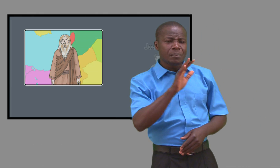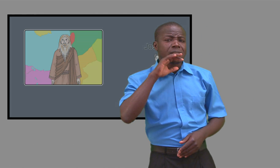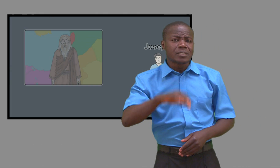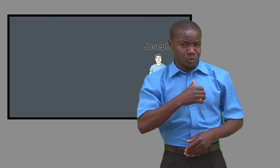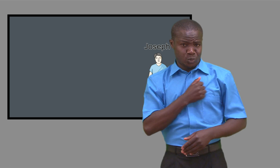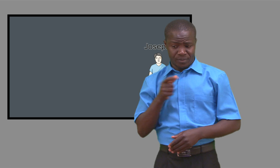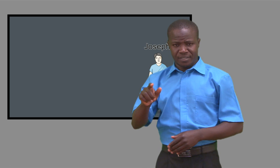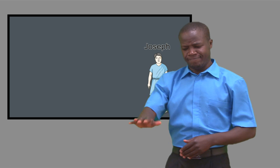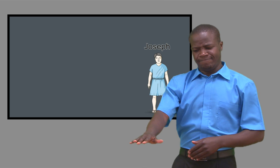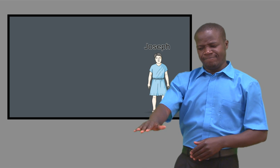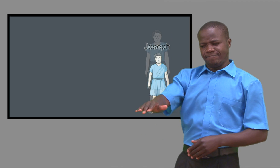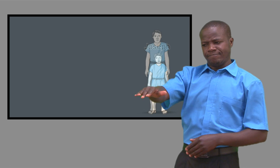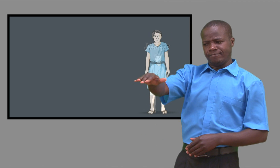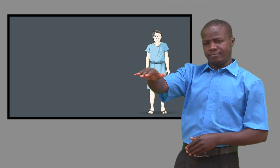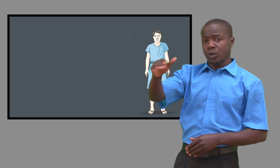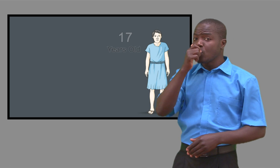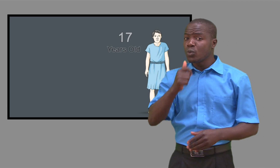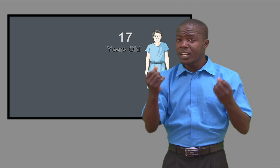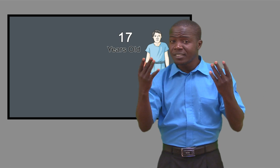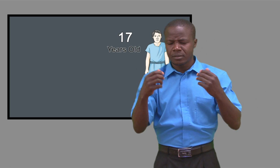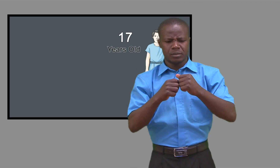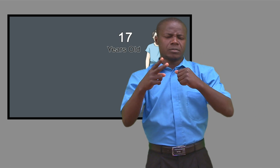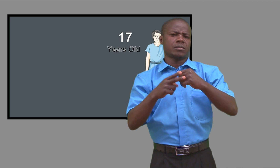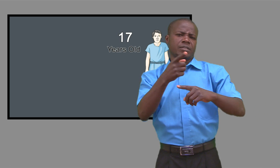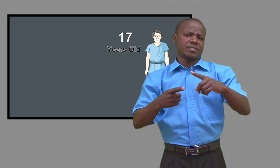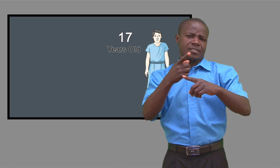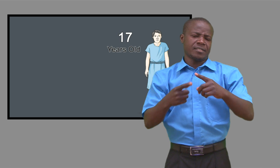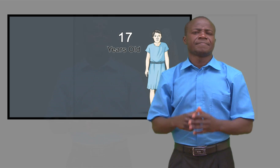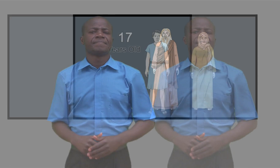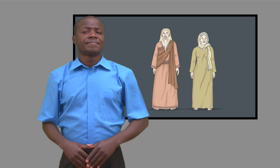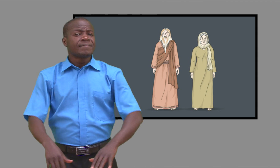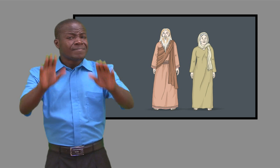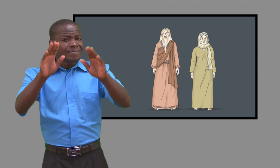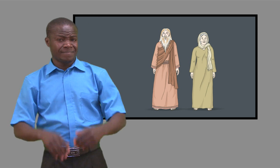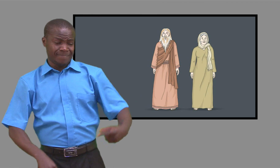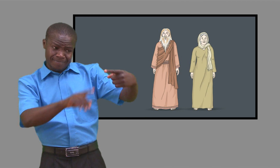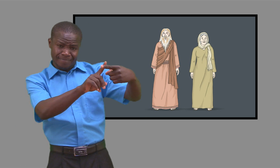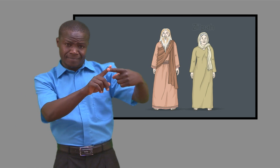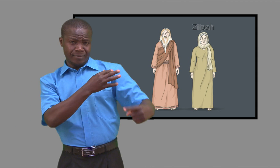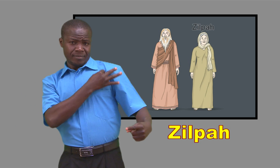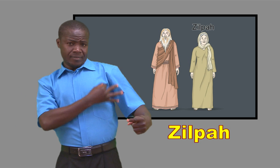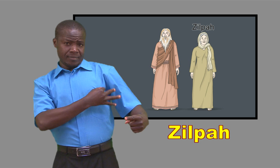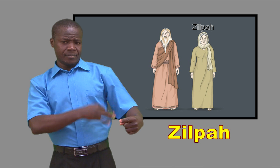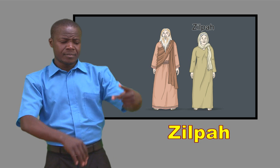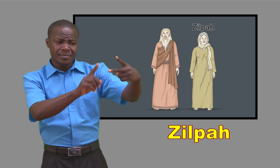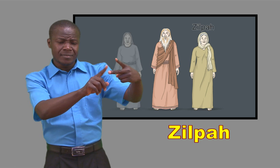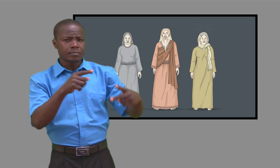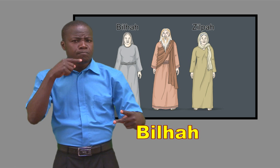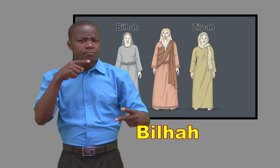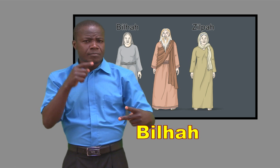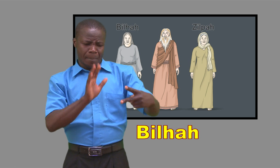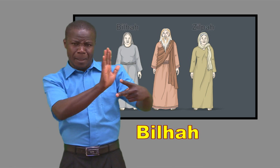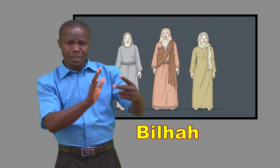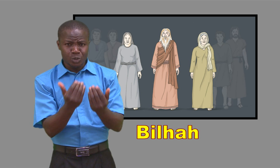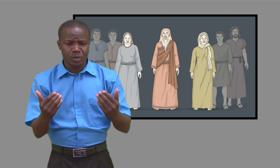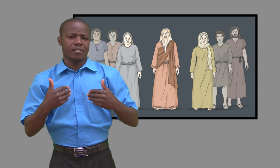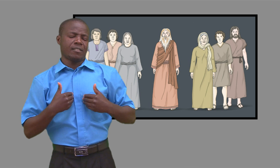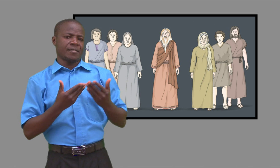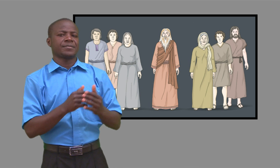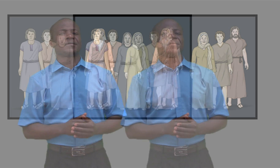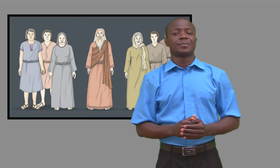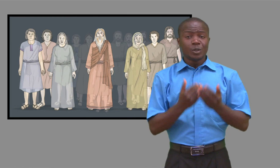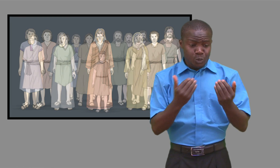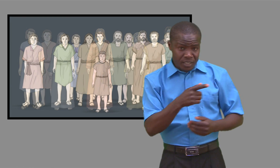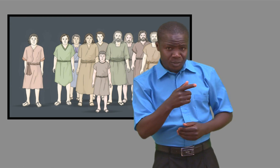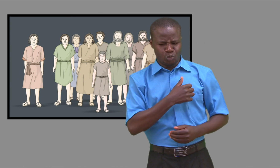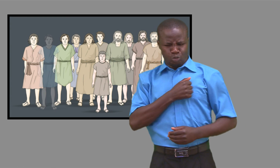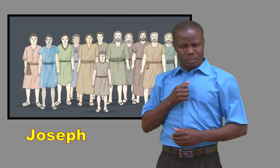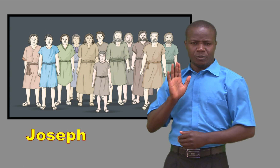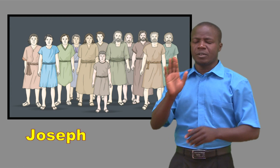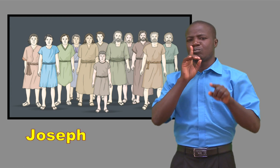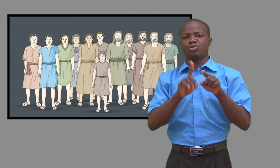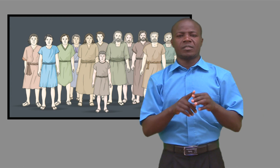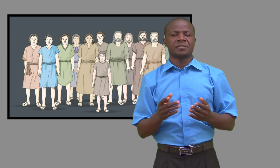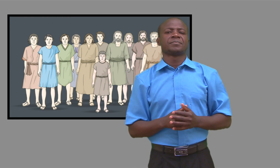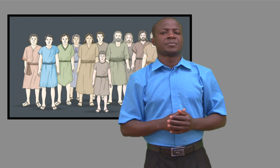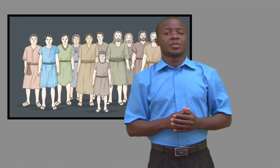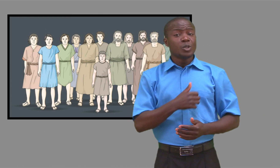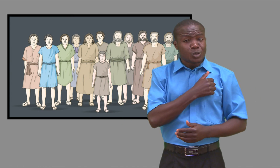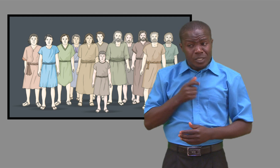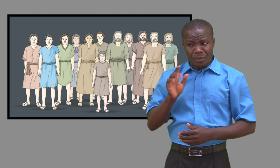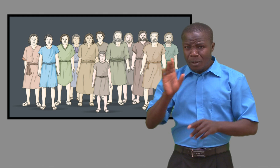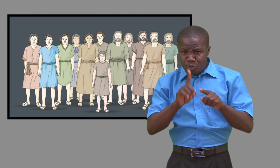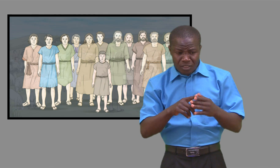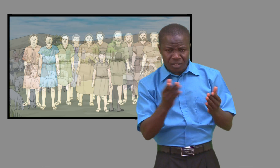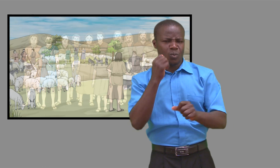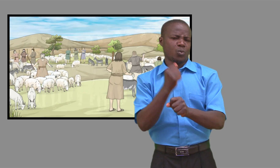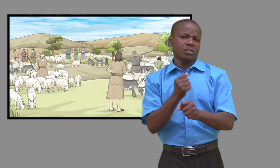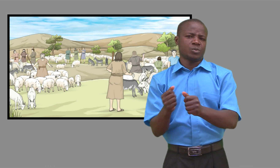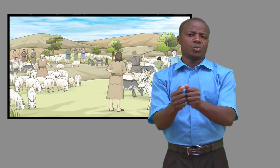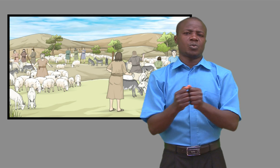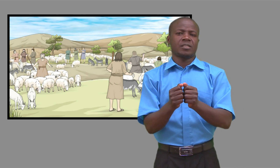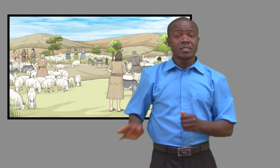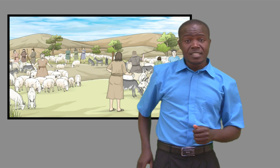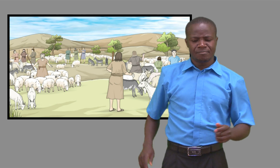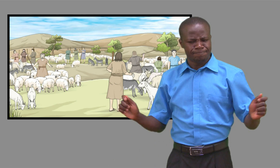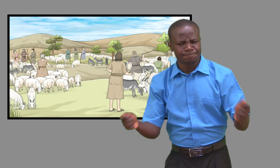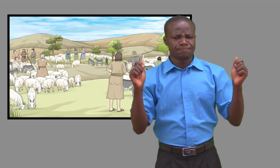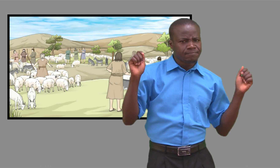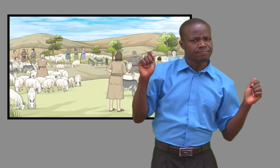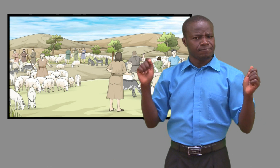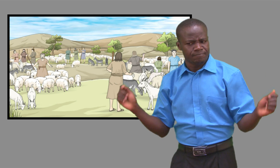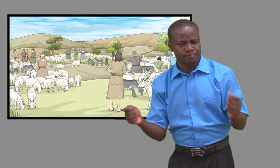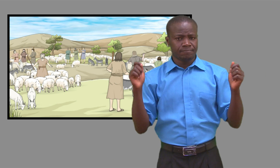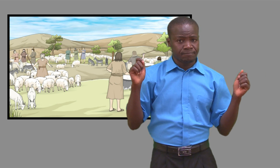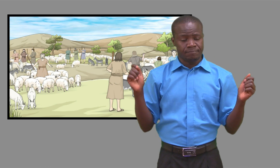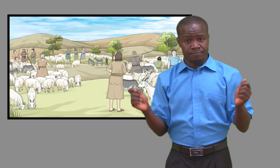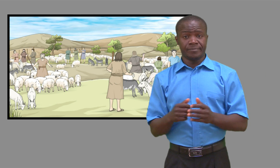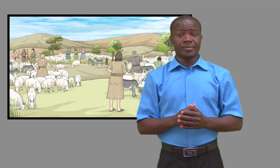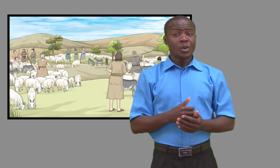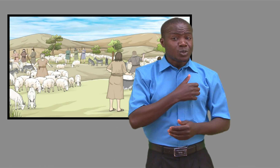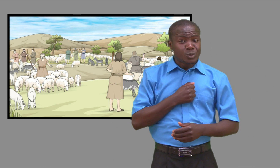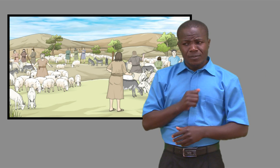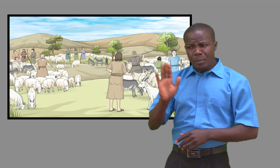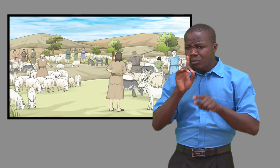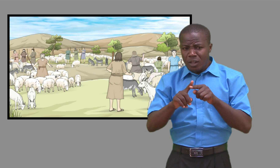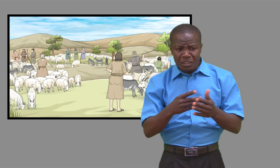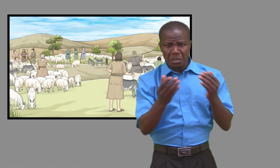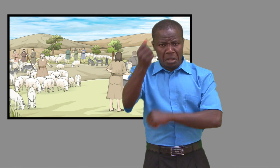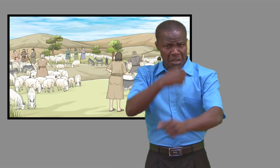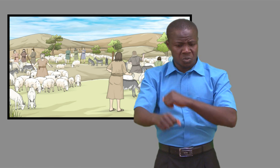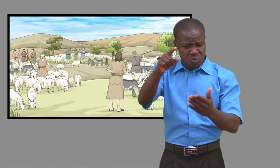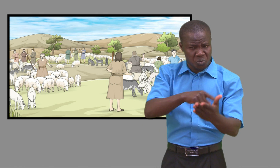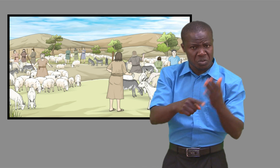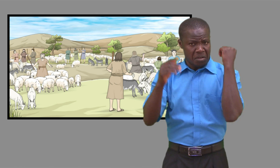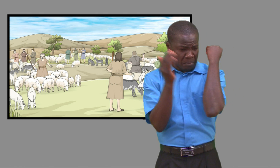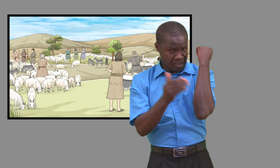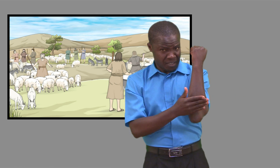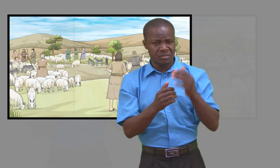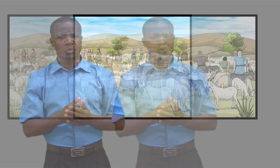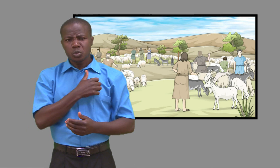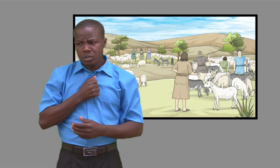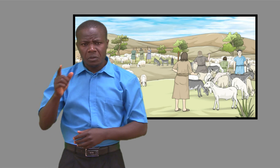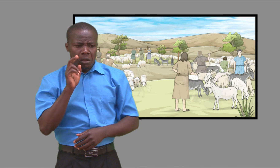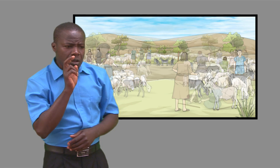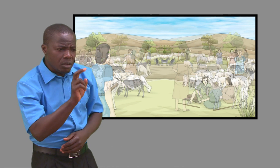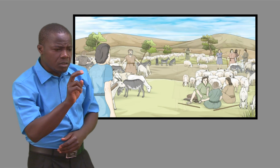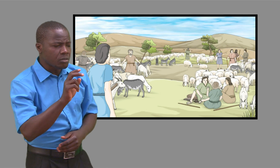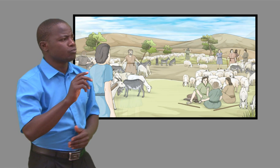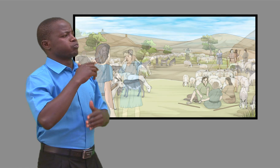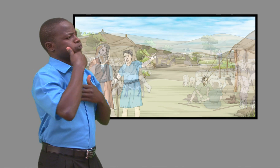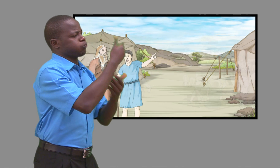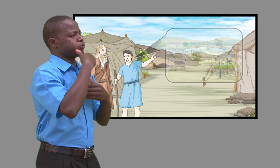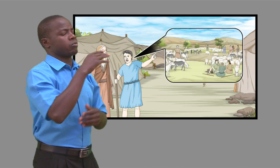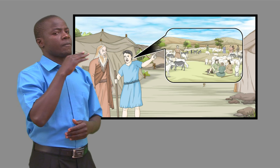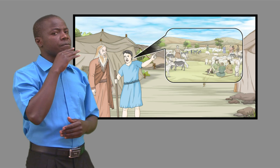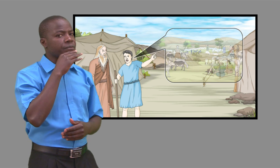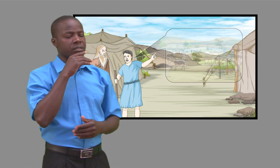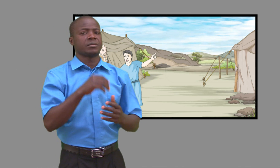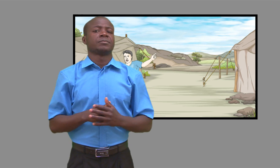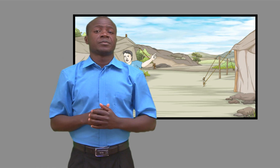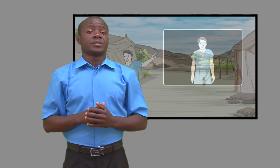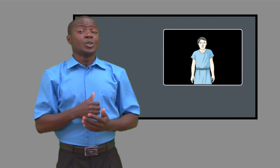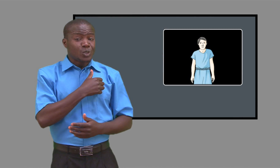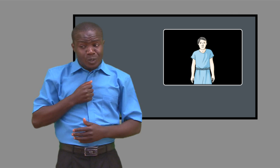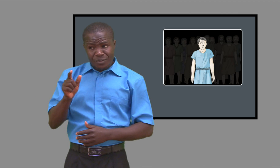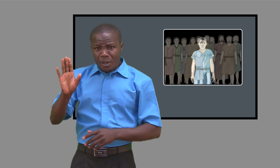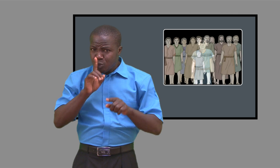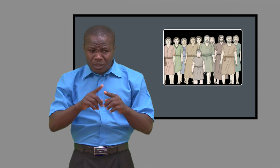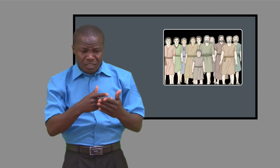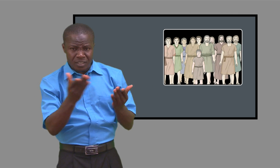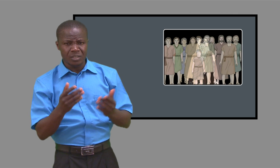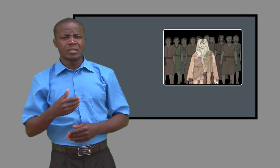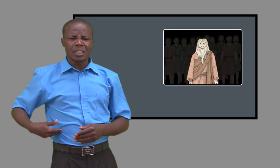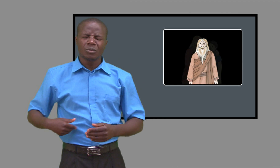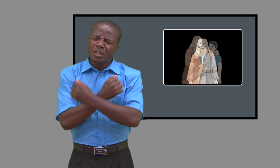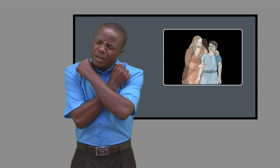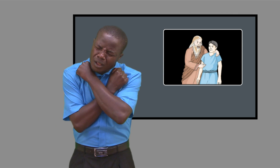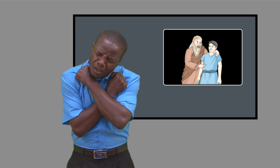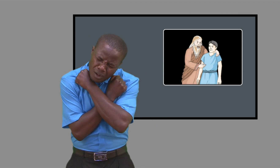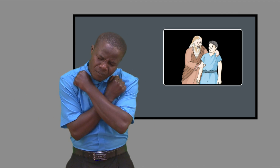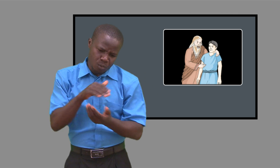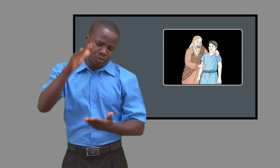When Joseph was seventeen years old, he was tending the flock with his brothers, the sons of his father’s wives Bilhah and Zilpah, and he brought their father a bad report about them.